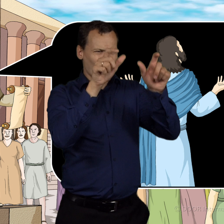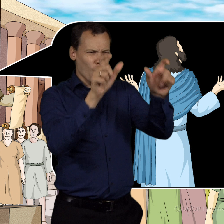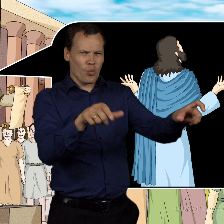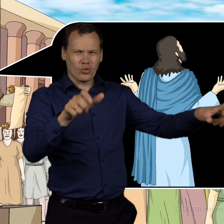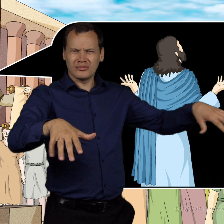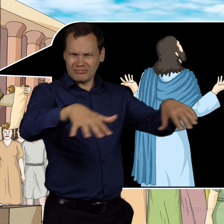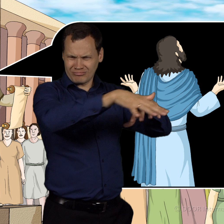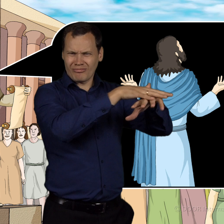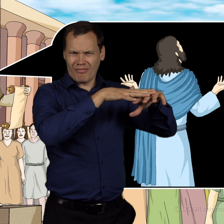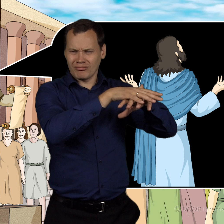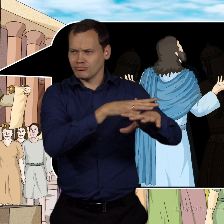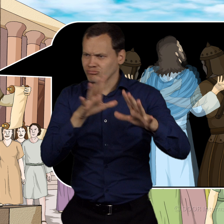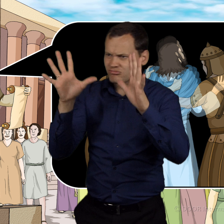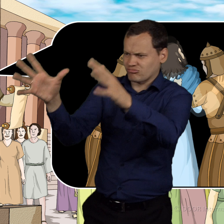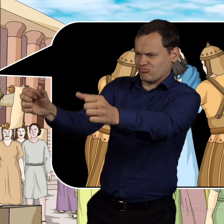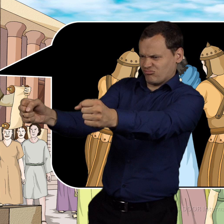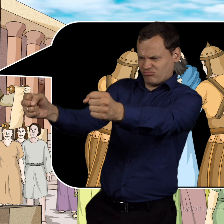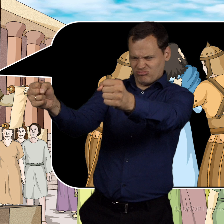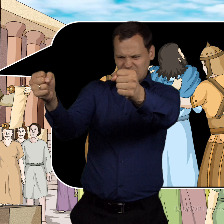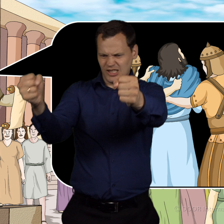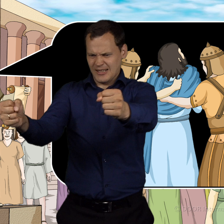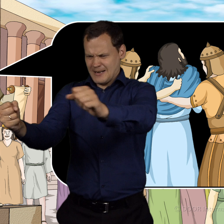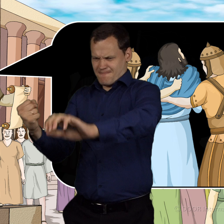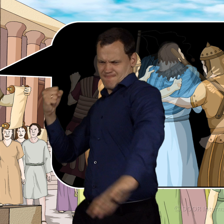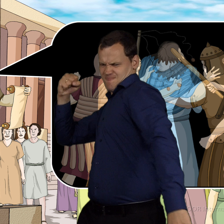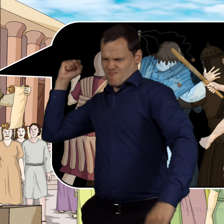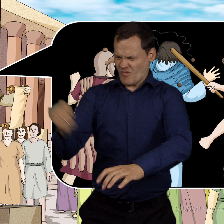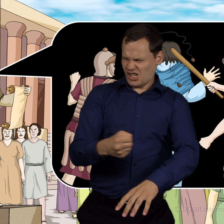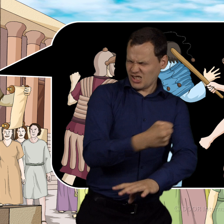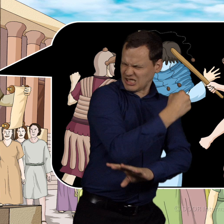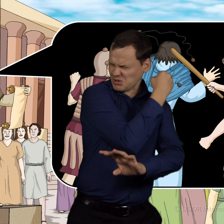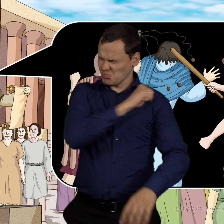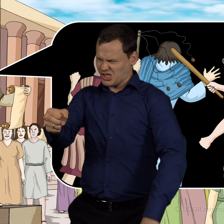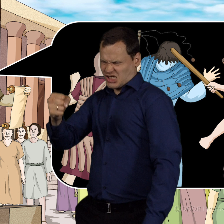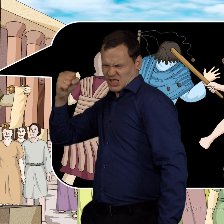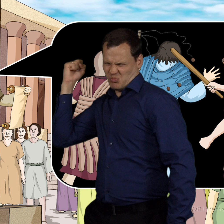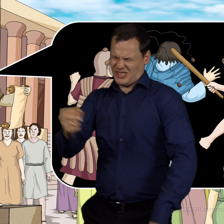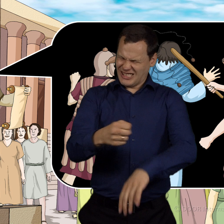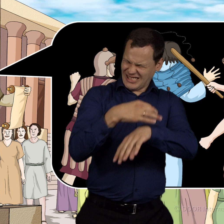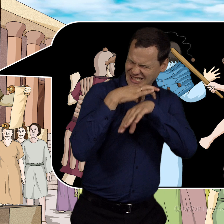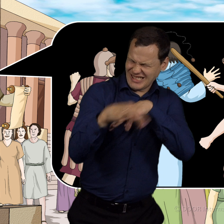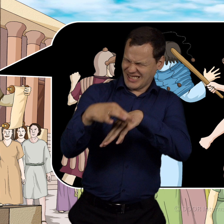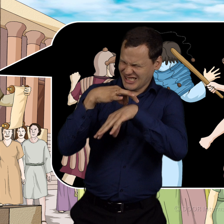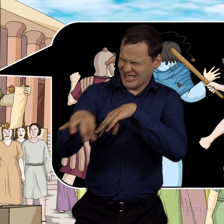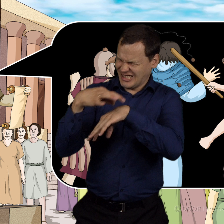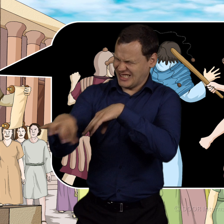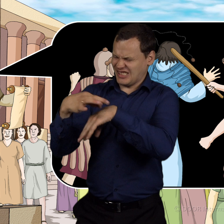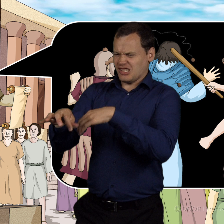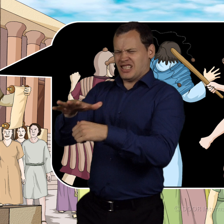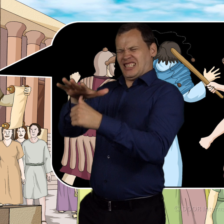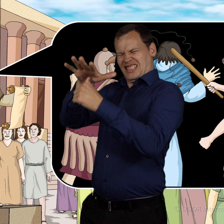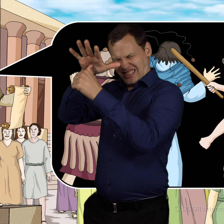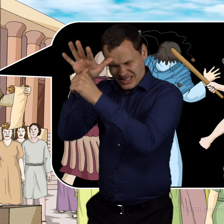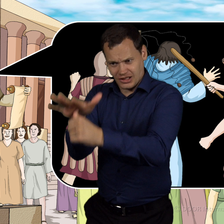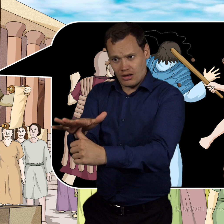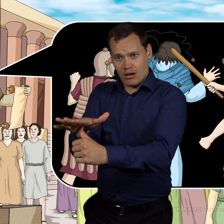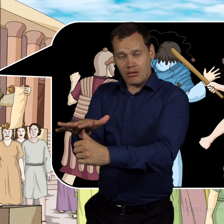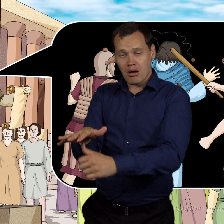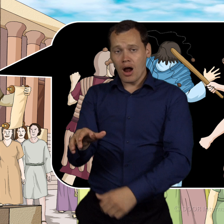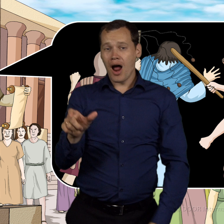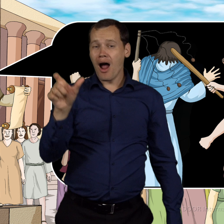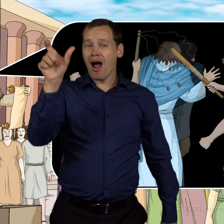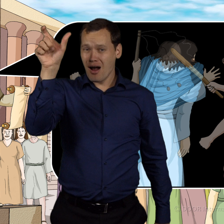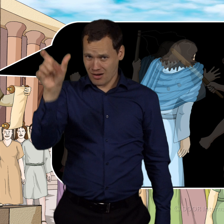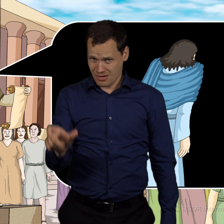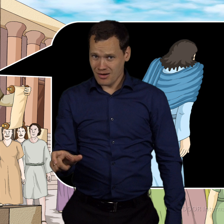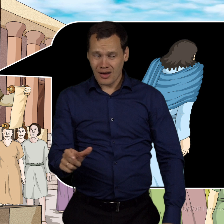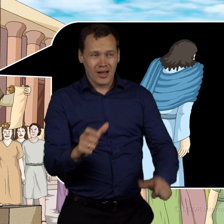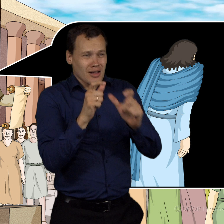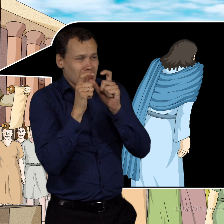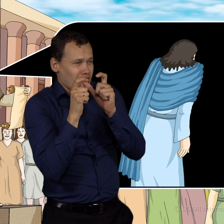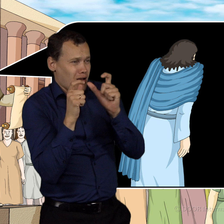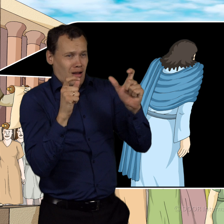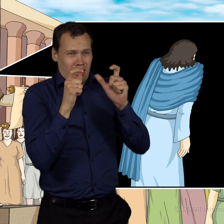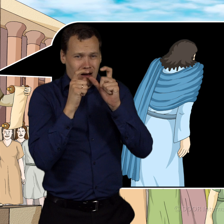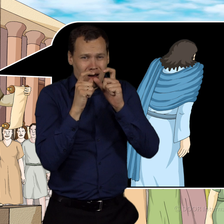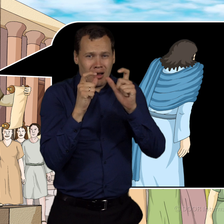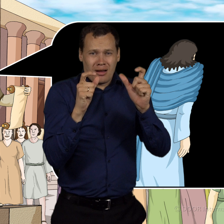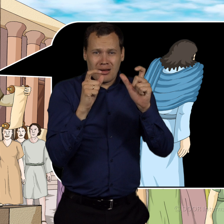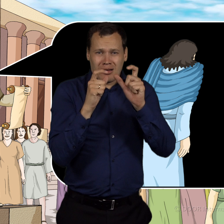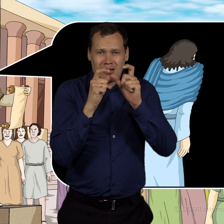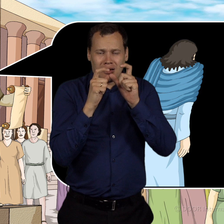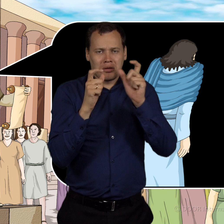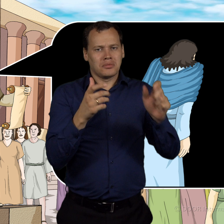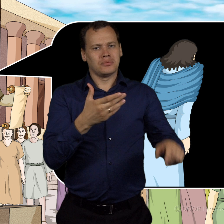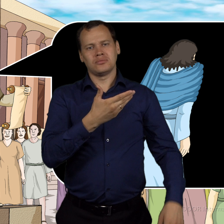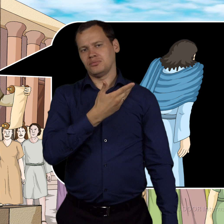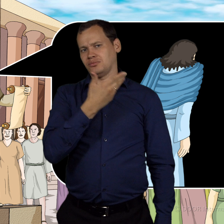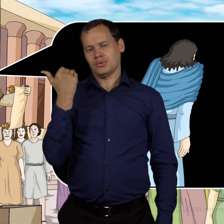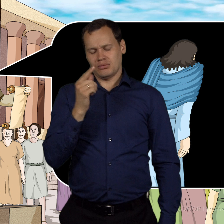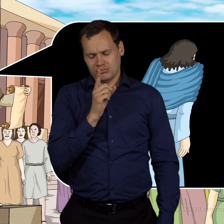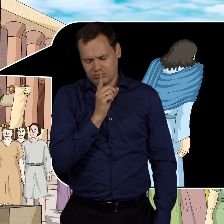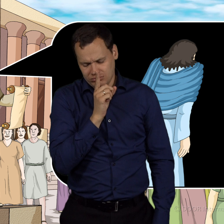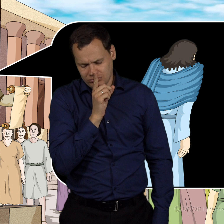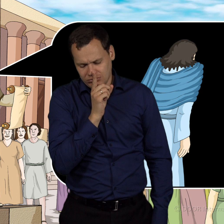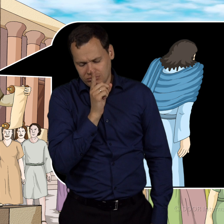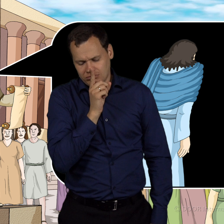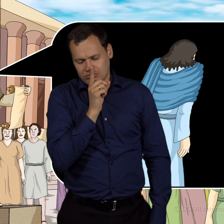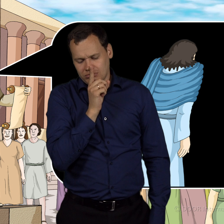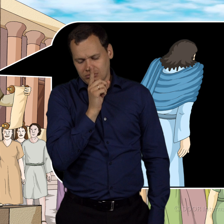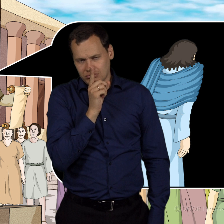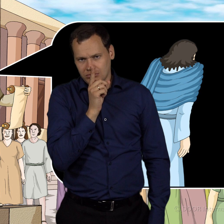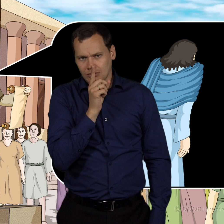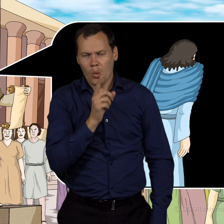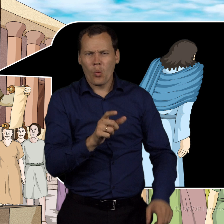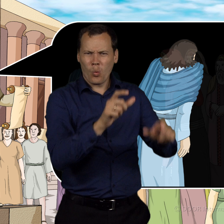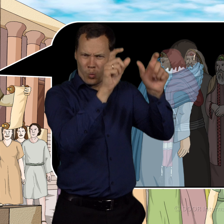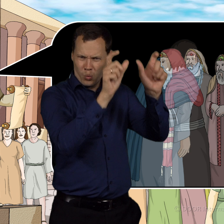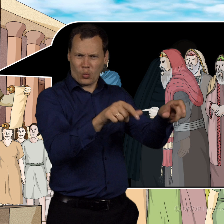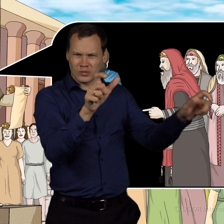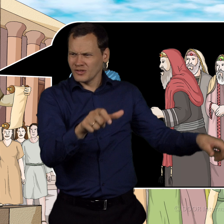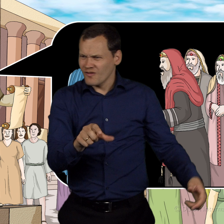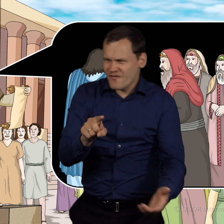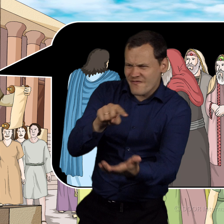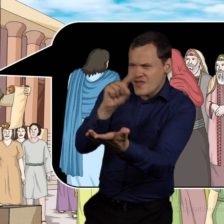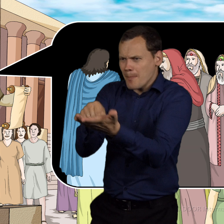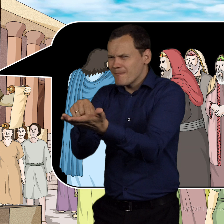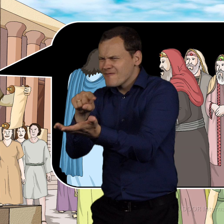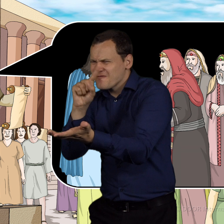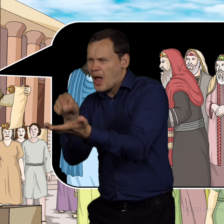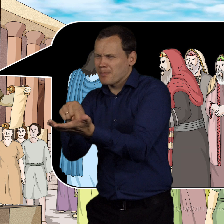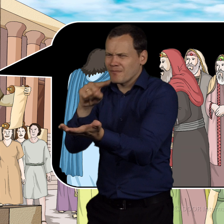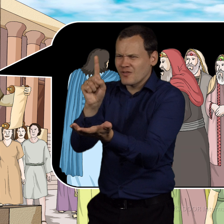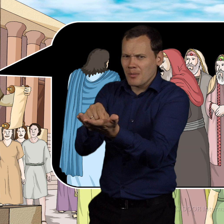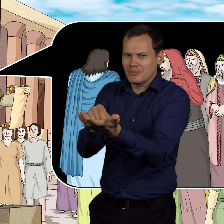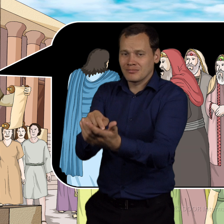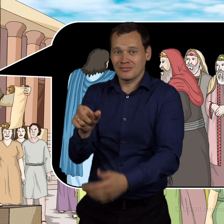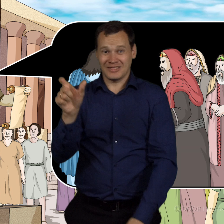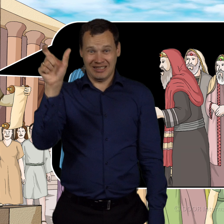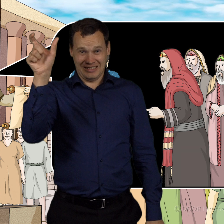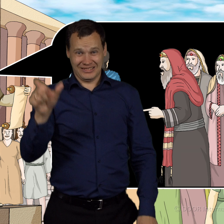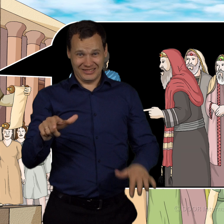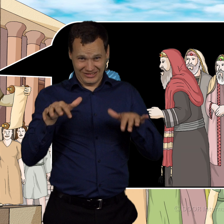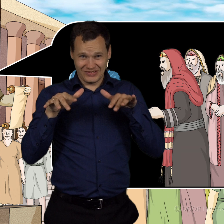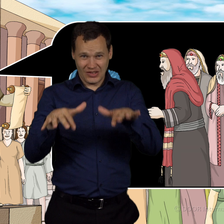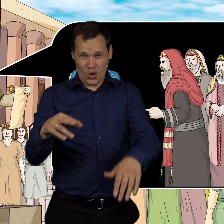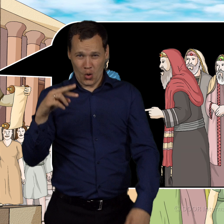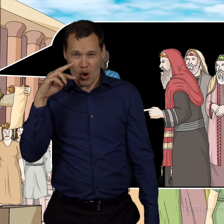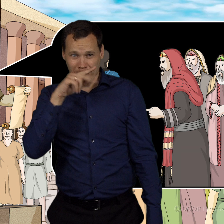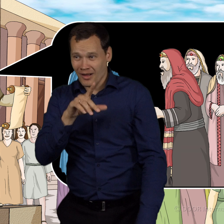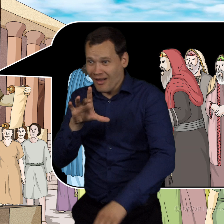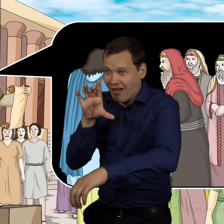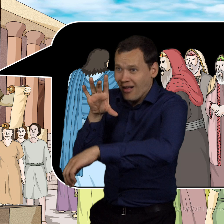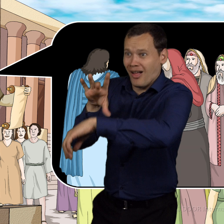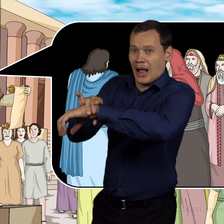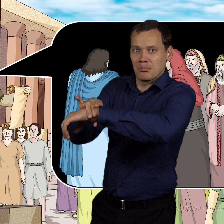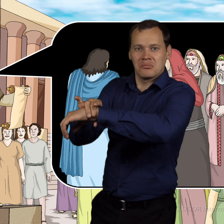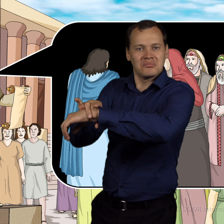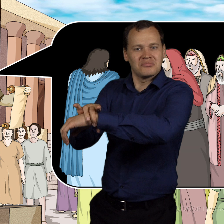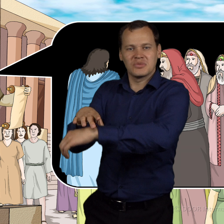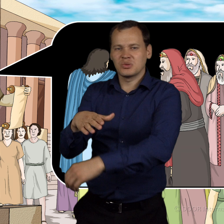He was oppressed and afflicted, yet He did not open His mouth.